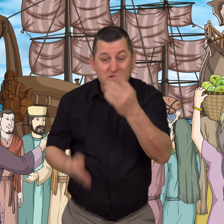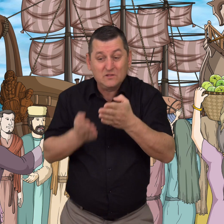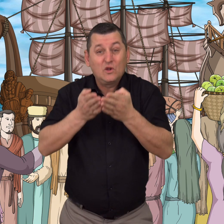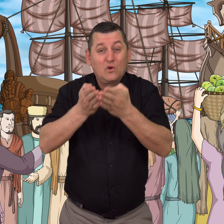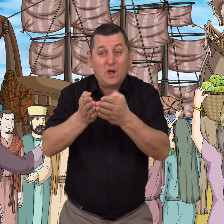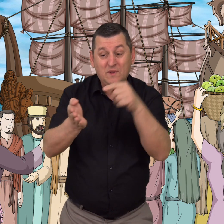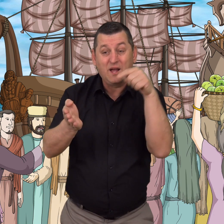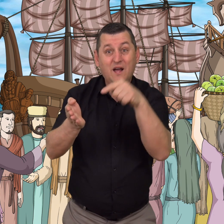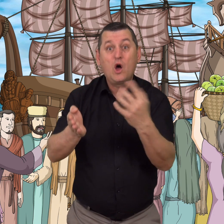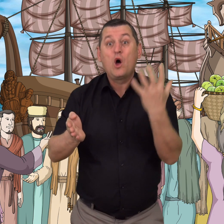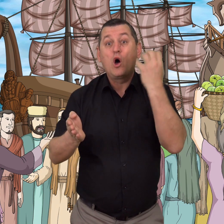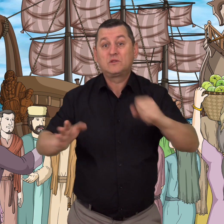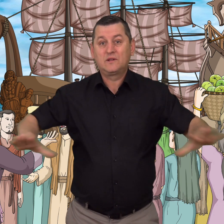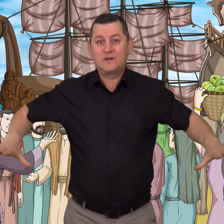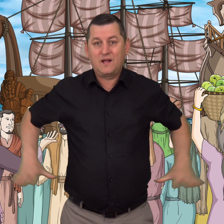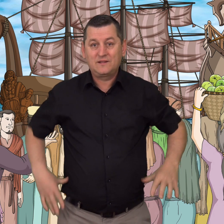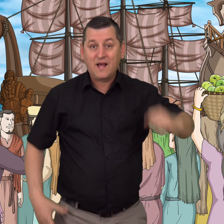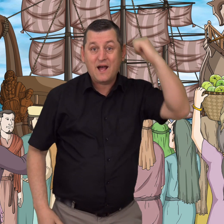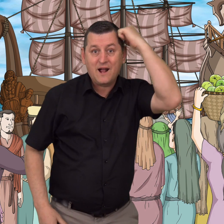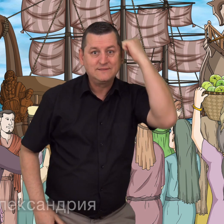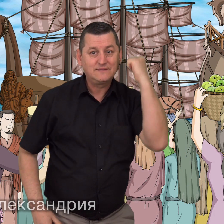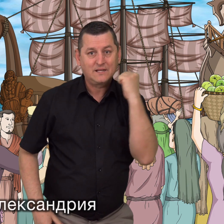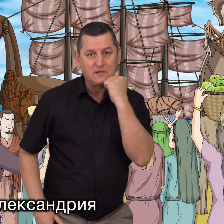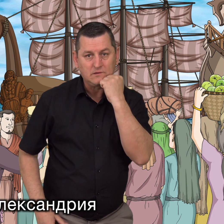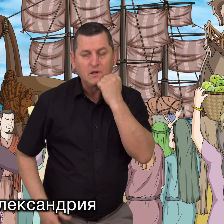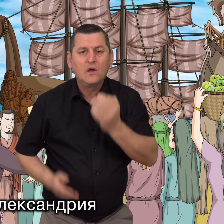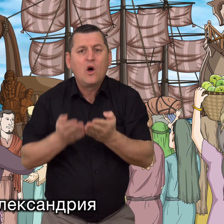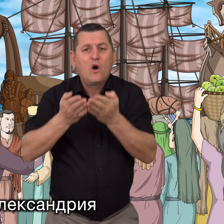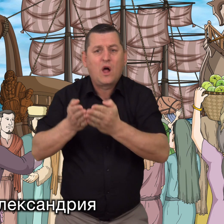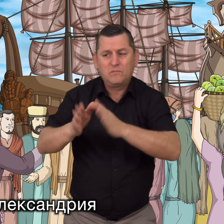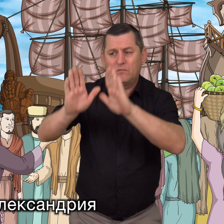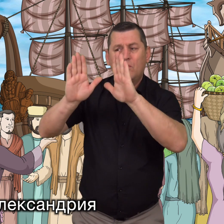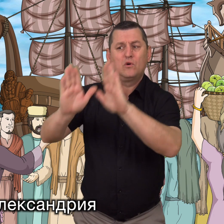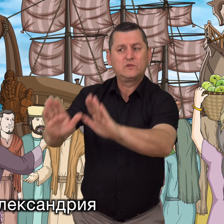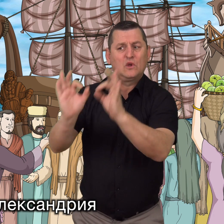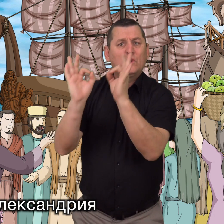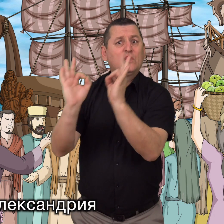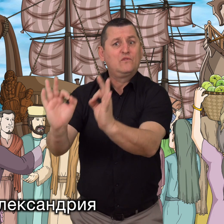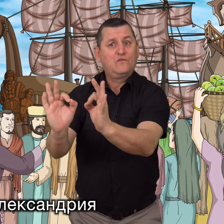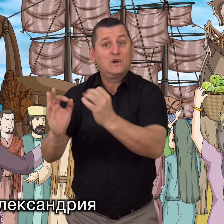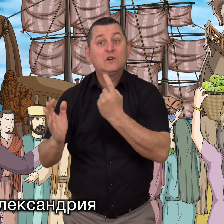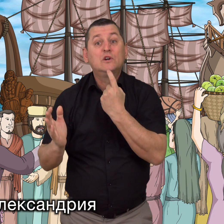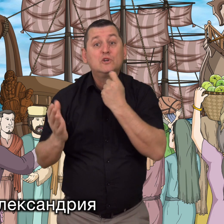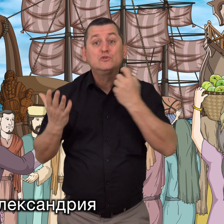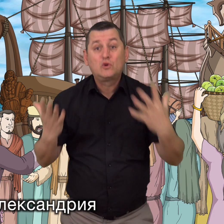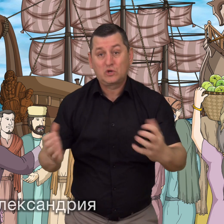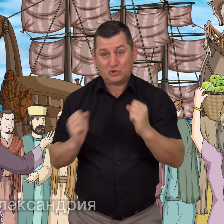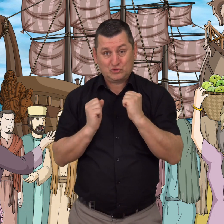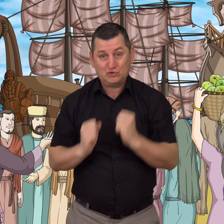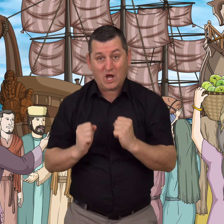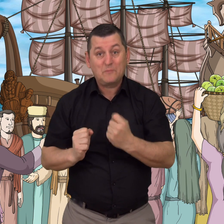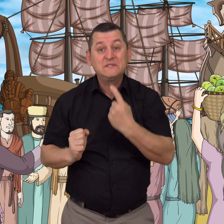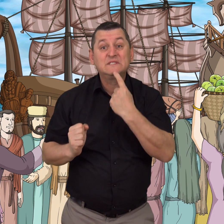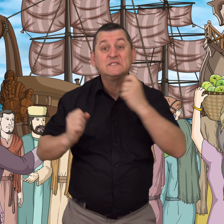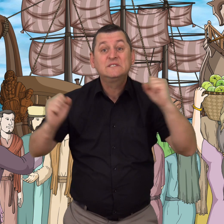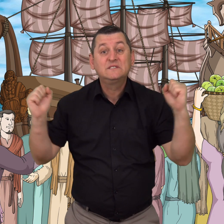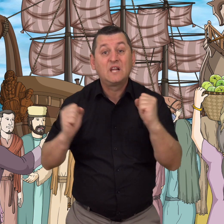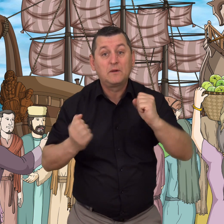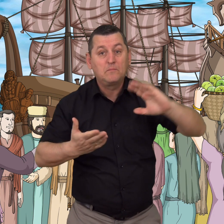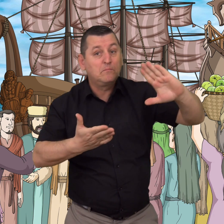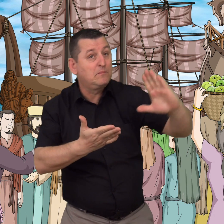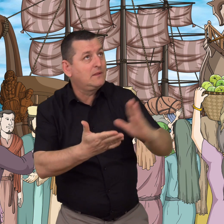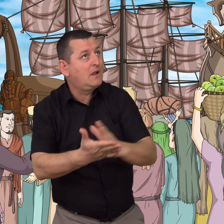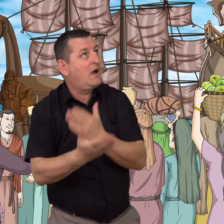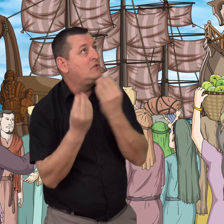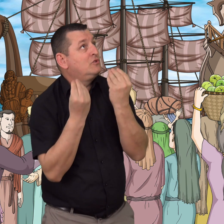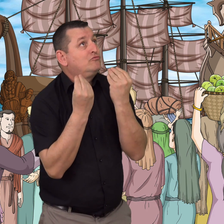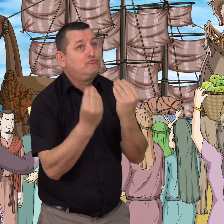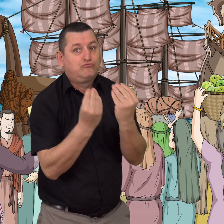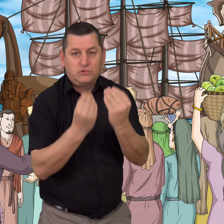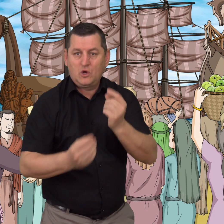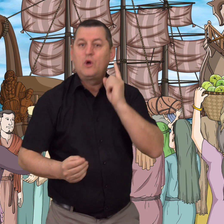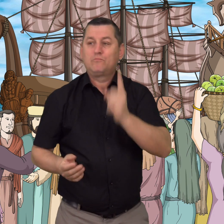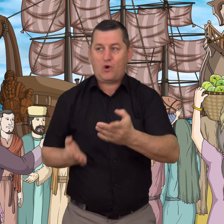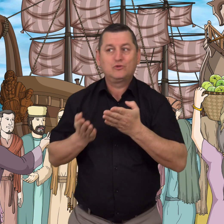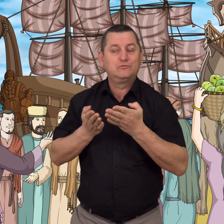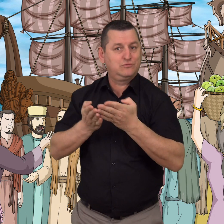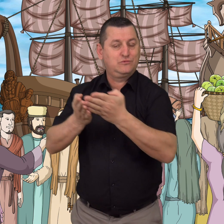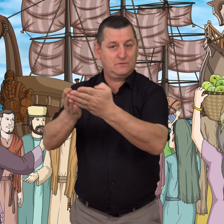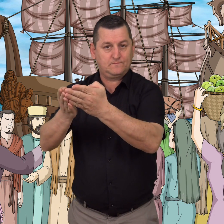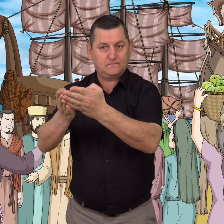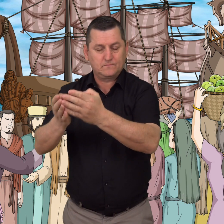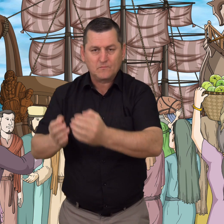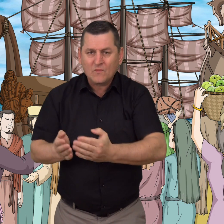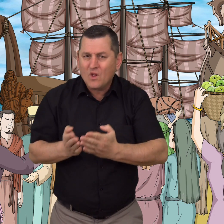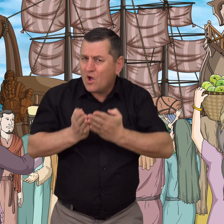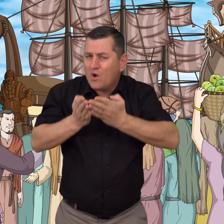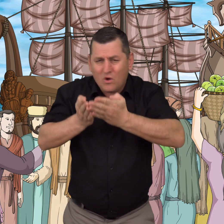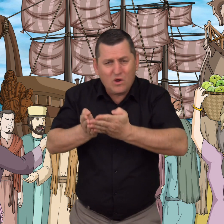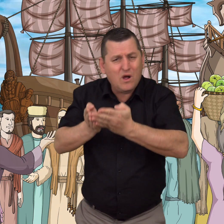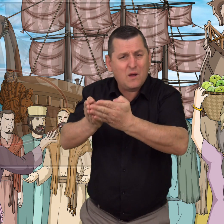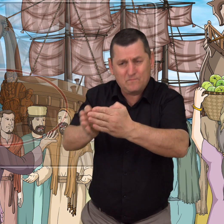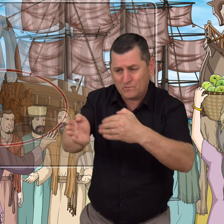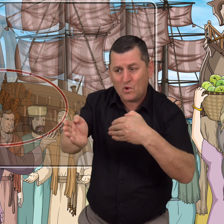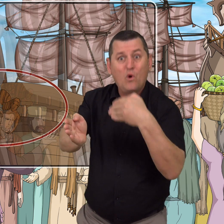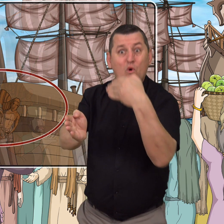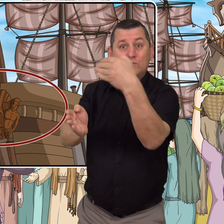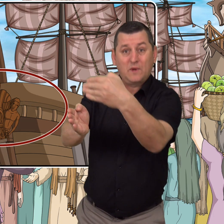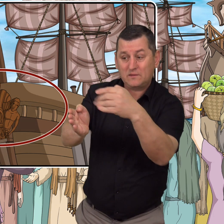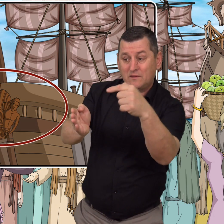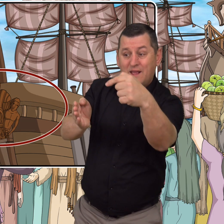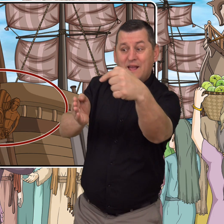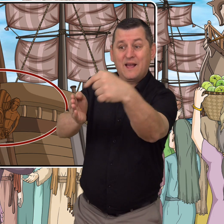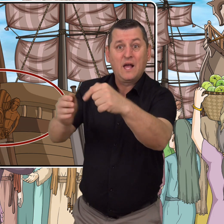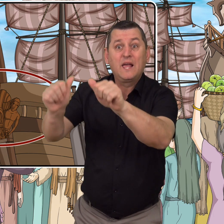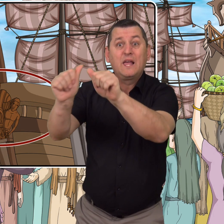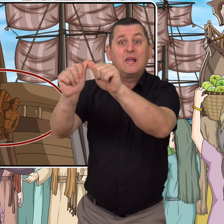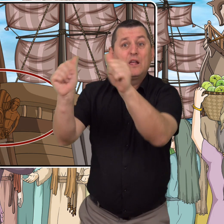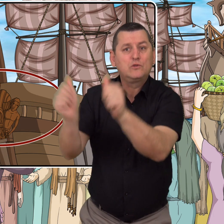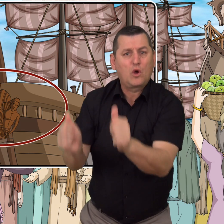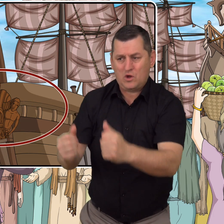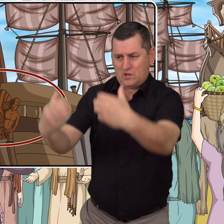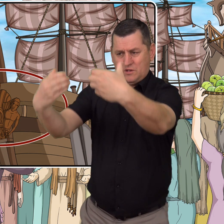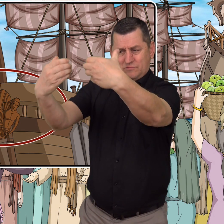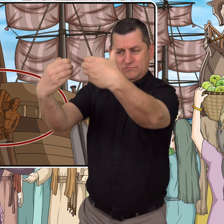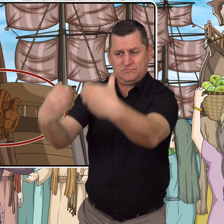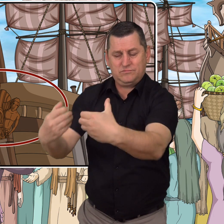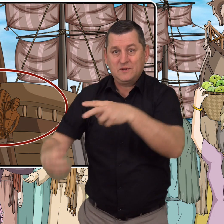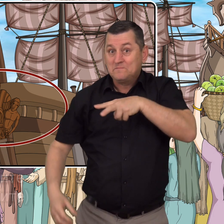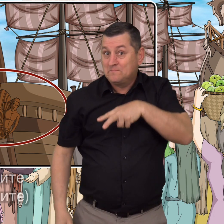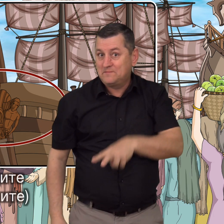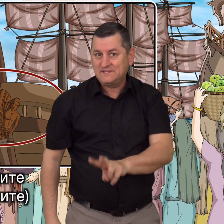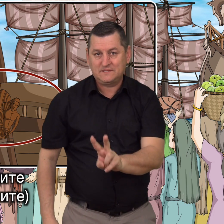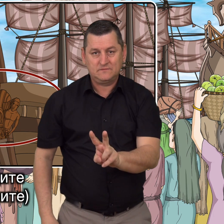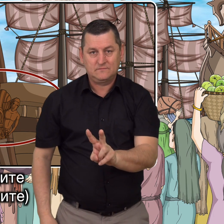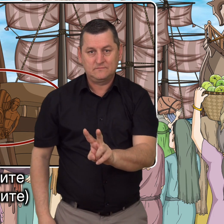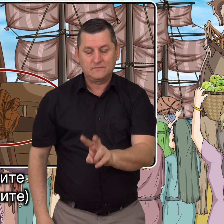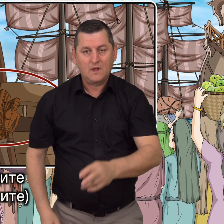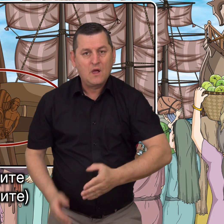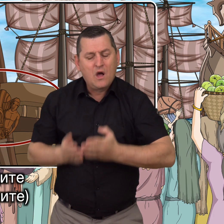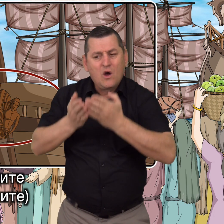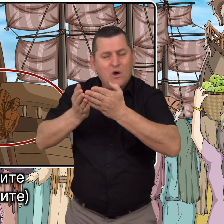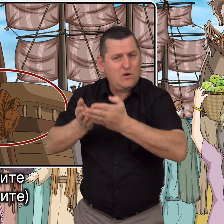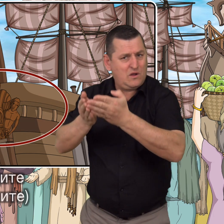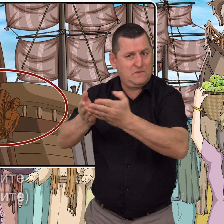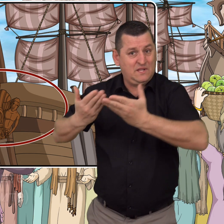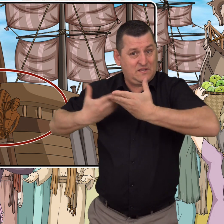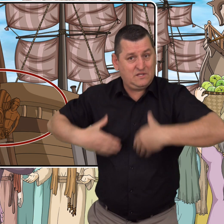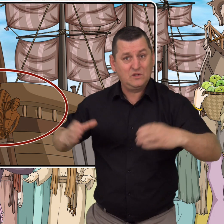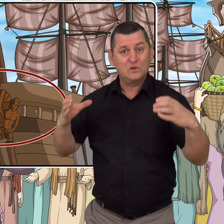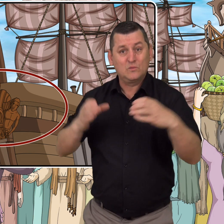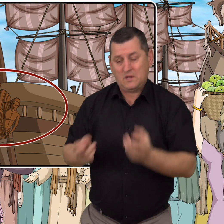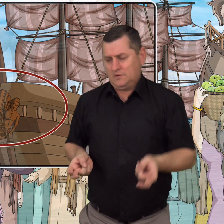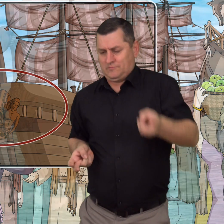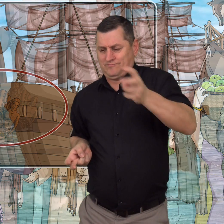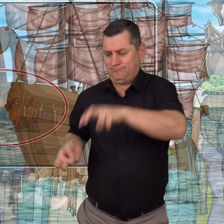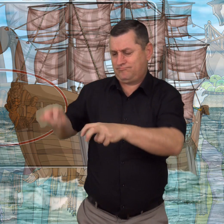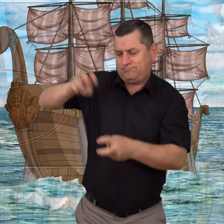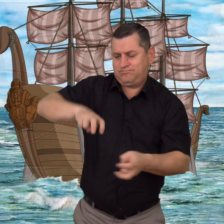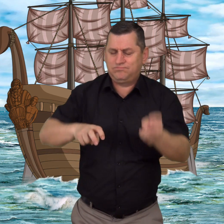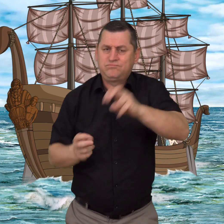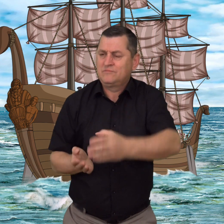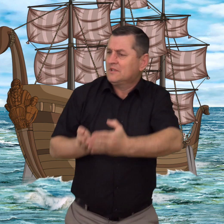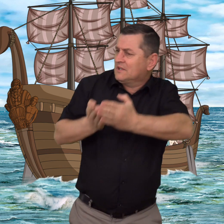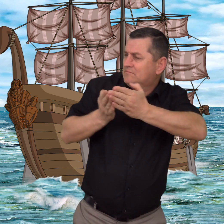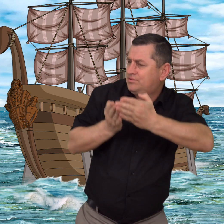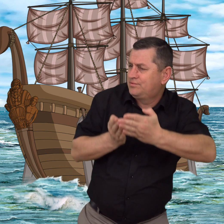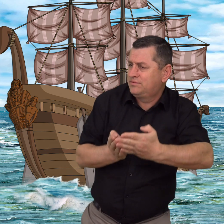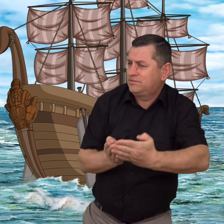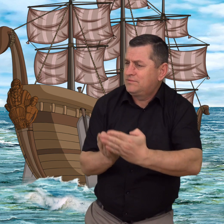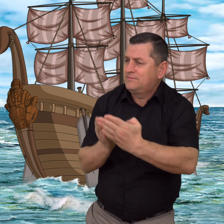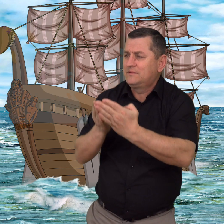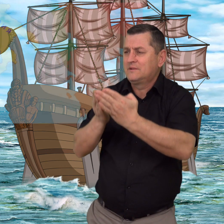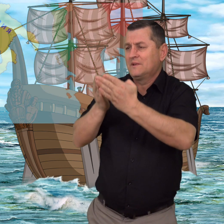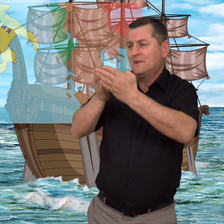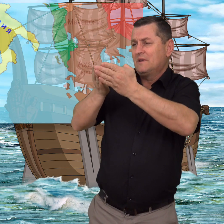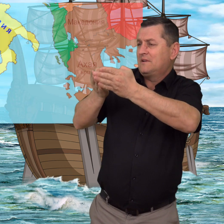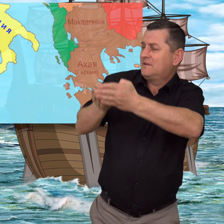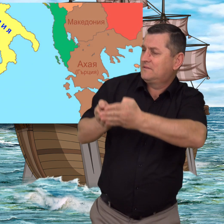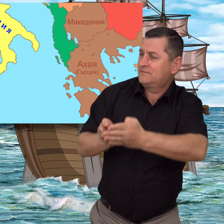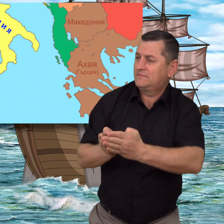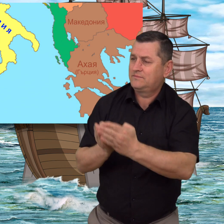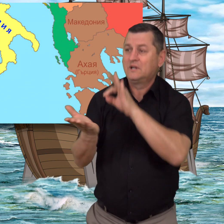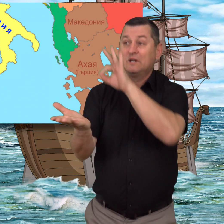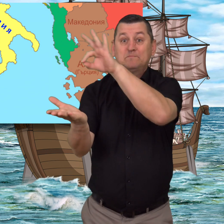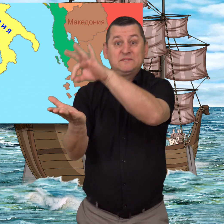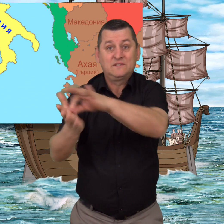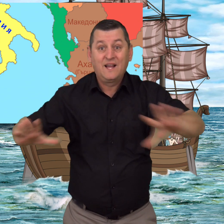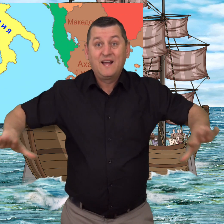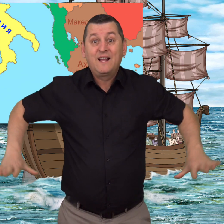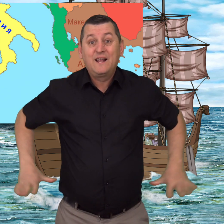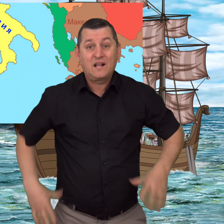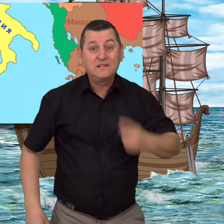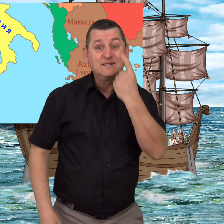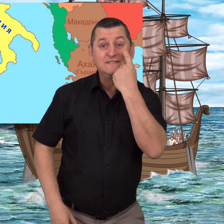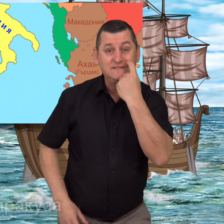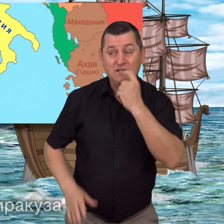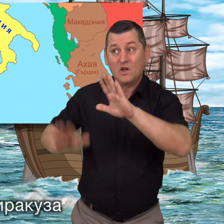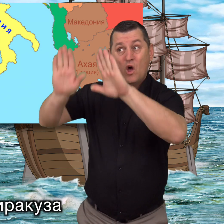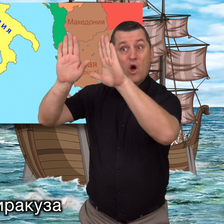After three months we set sail in an Alexandrian ship that had wintered in the island. It had the Twin Brothers as a figurehead.